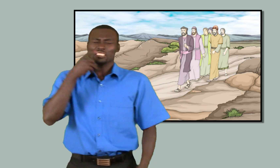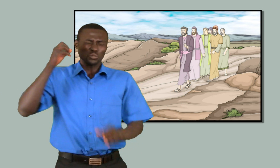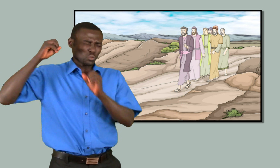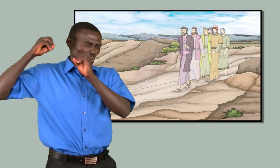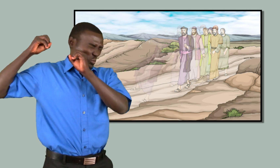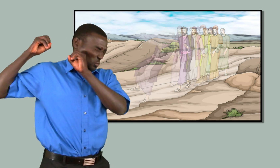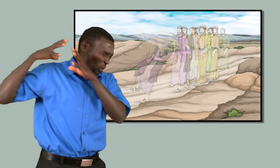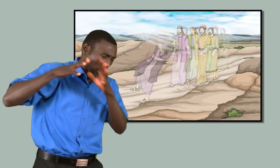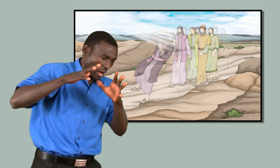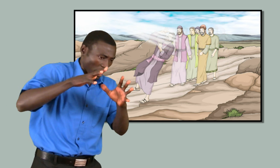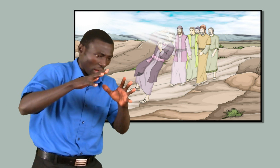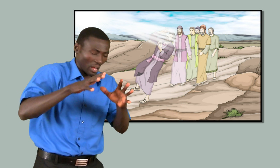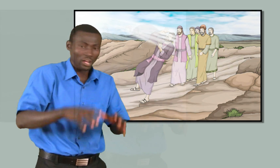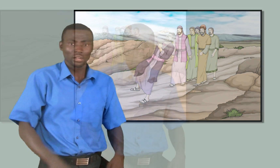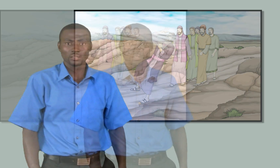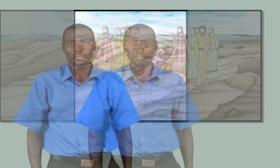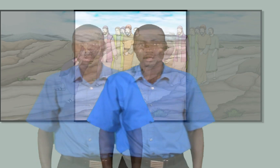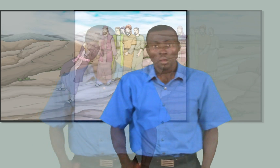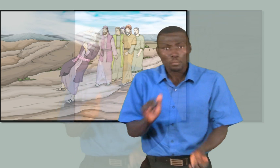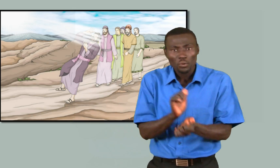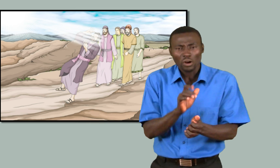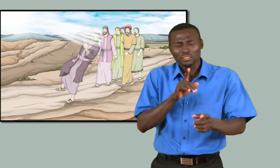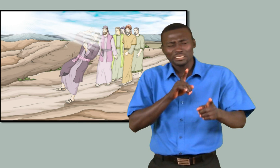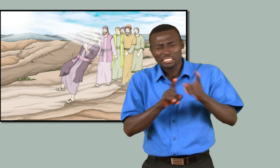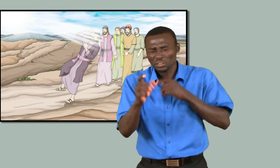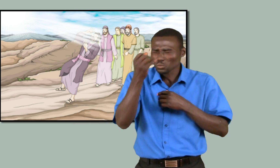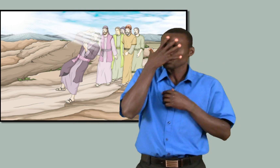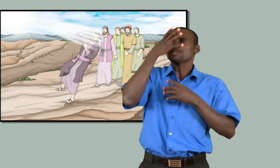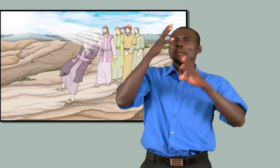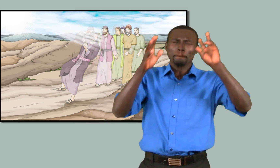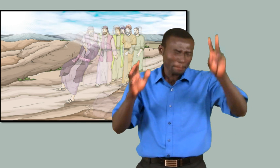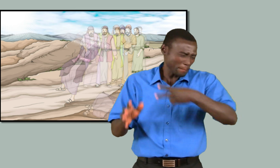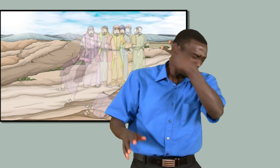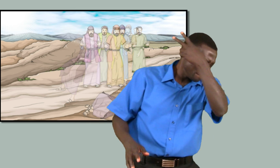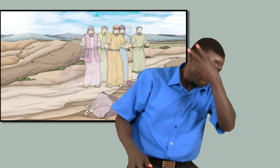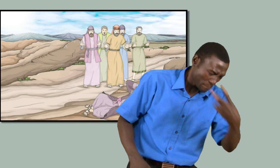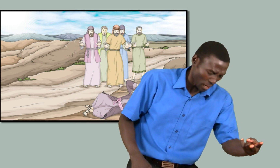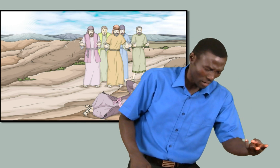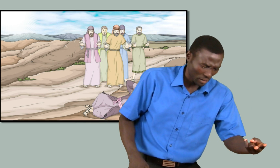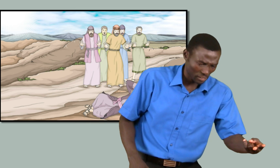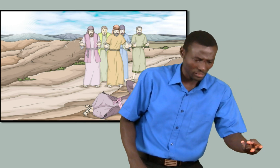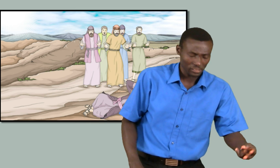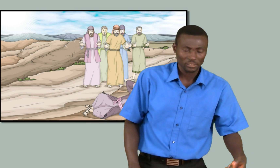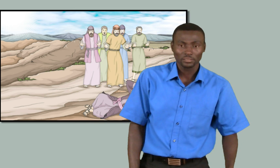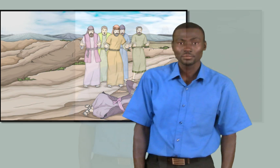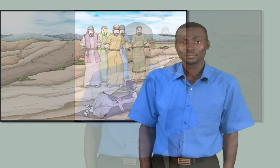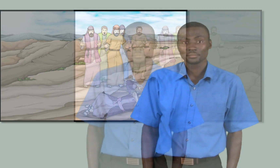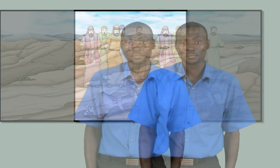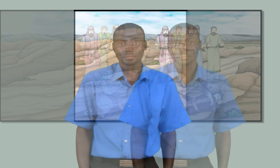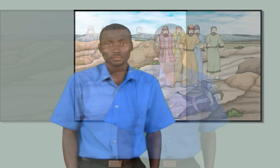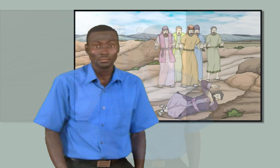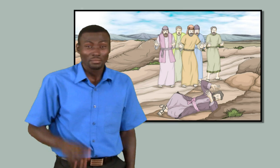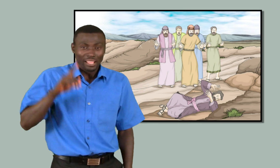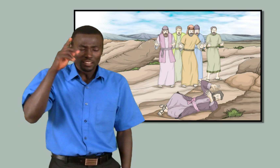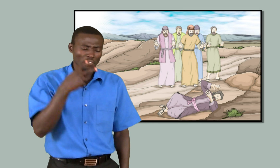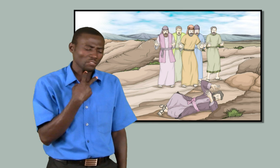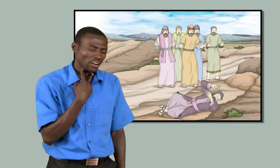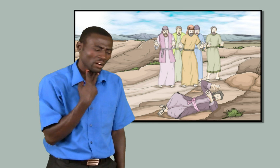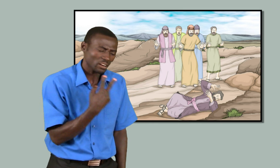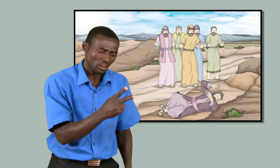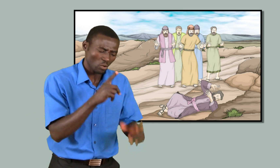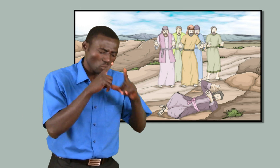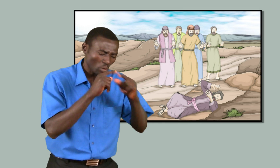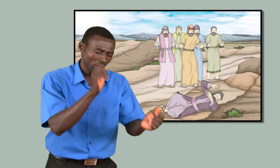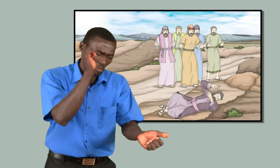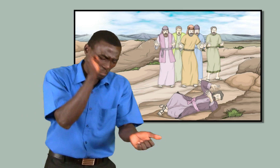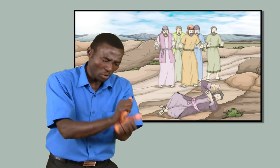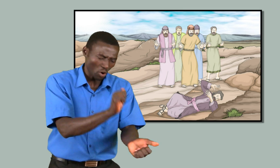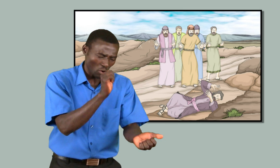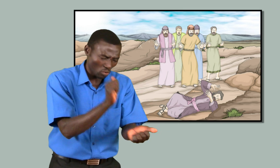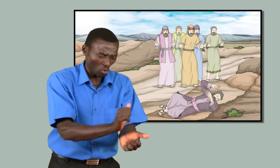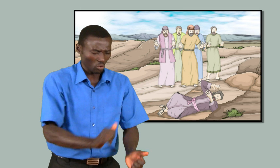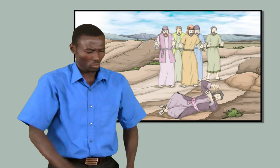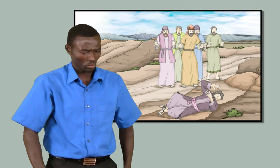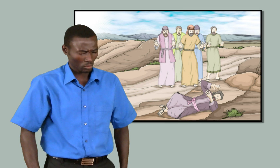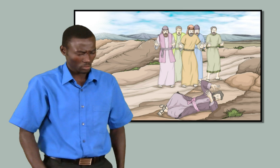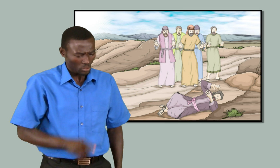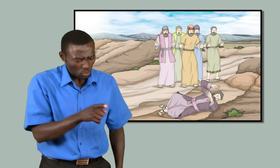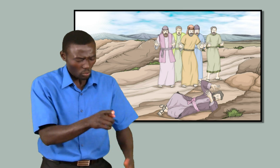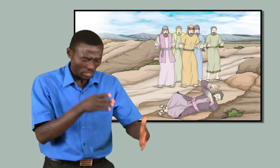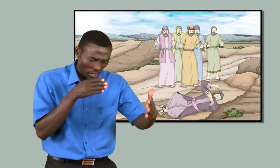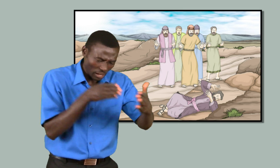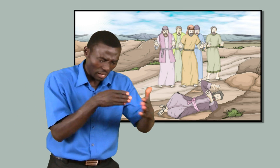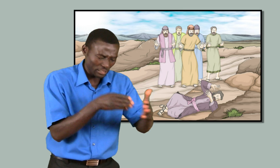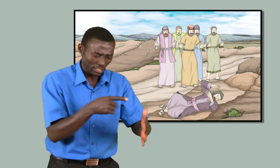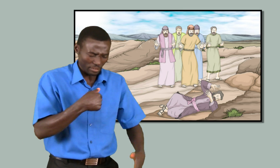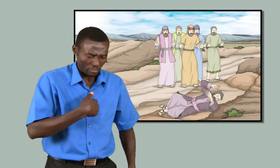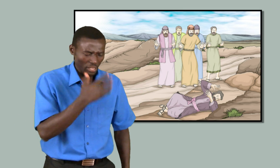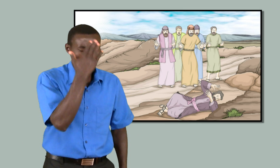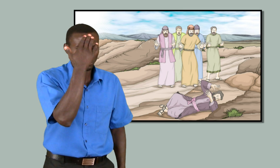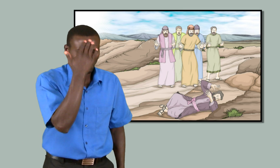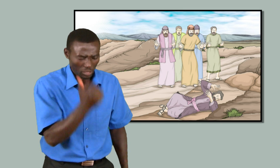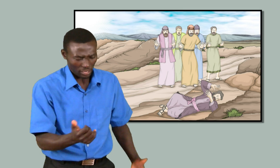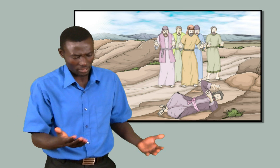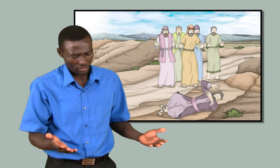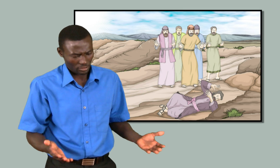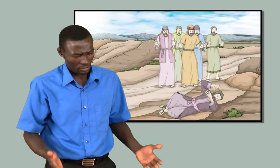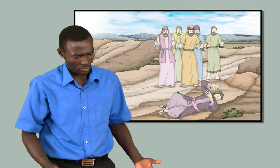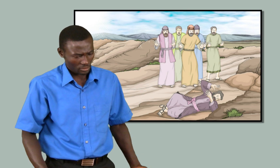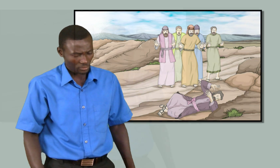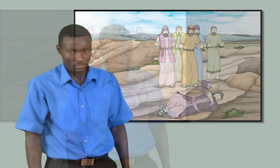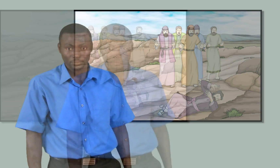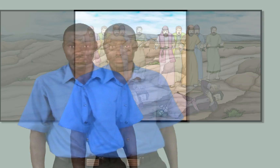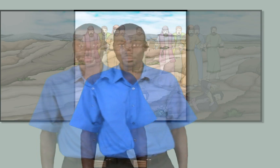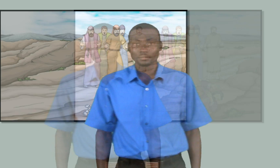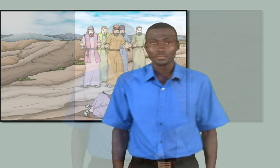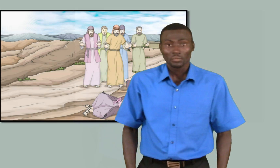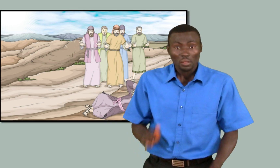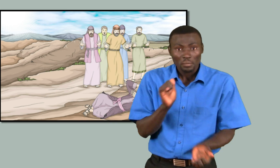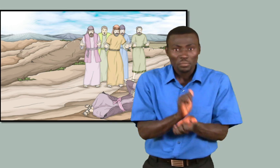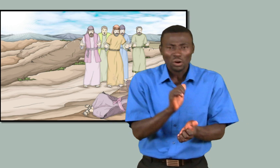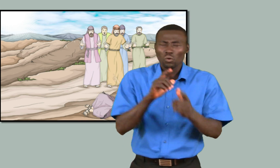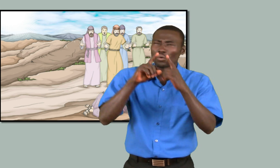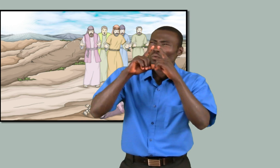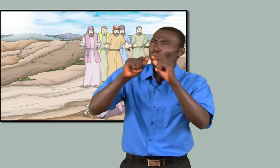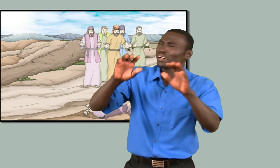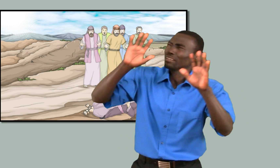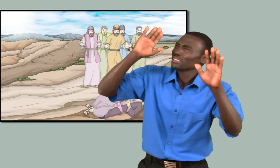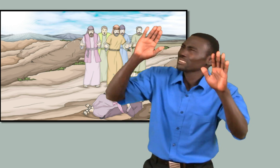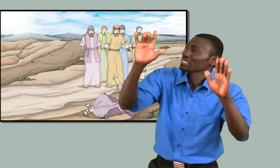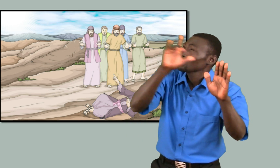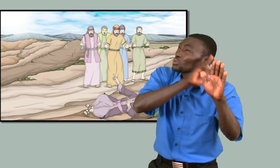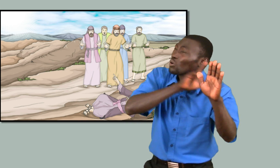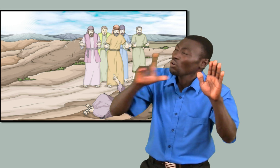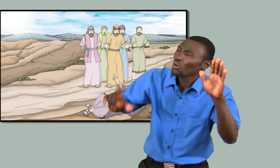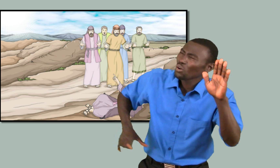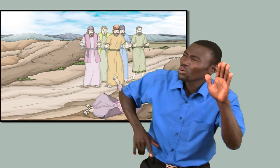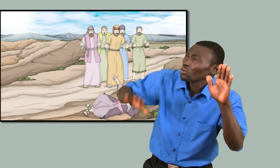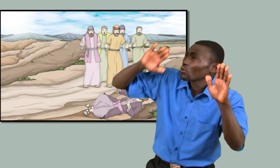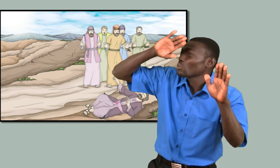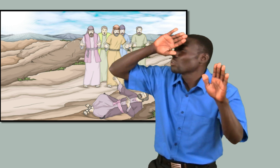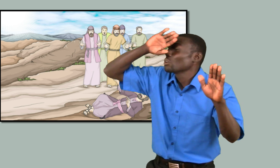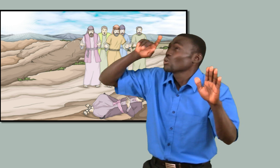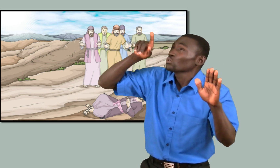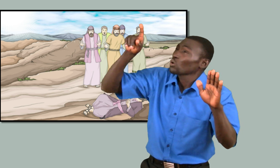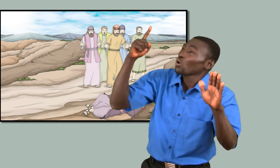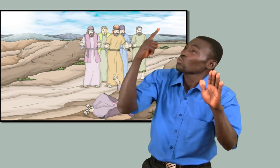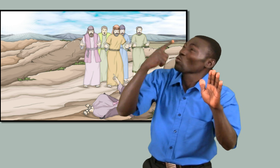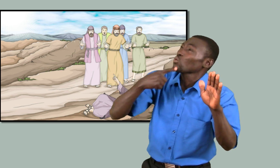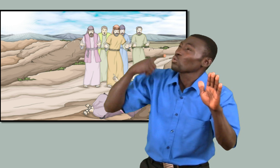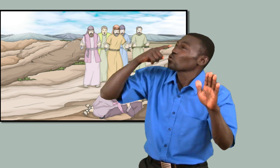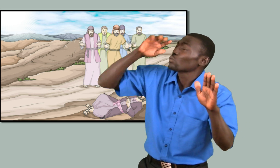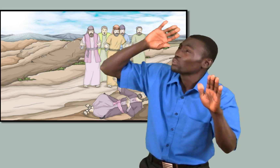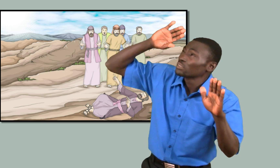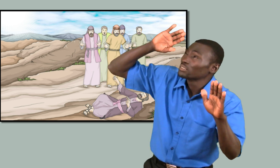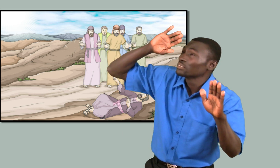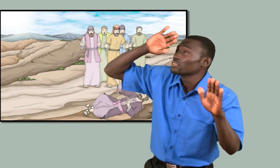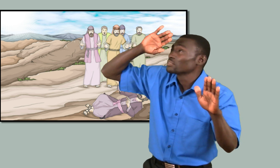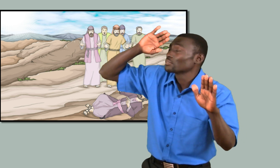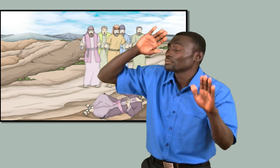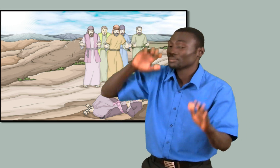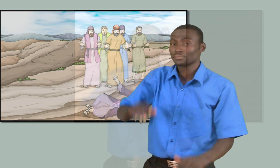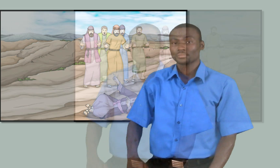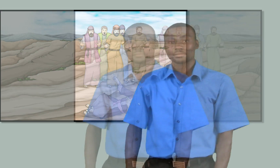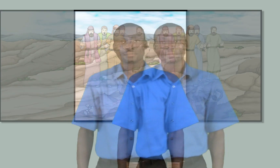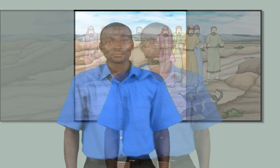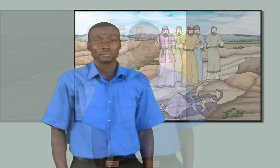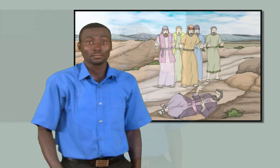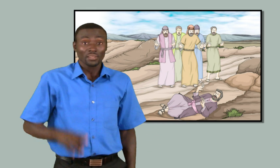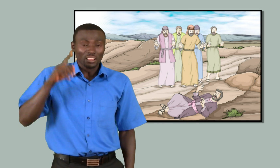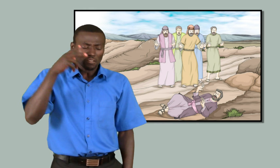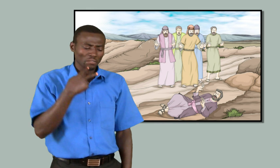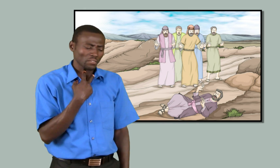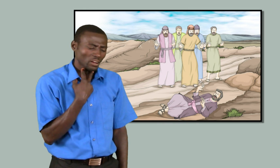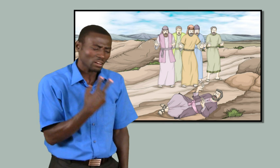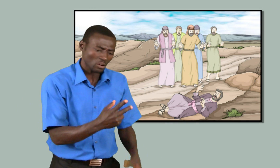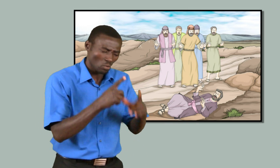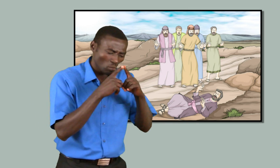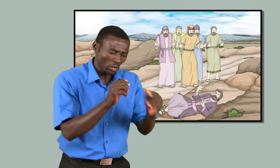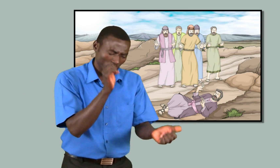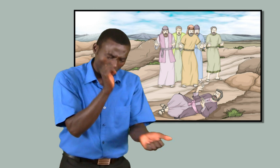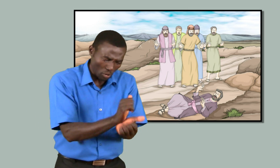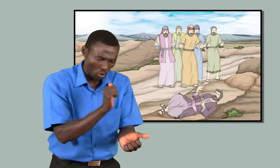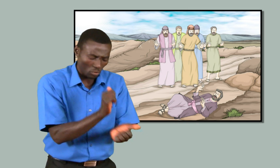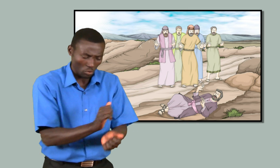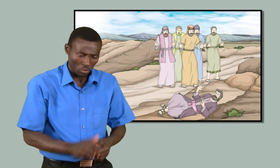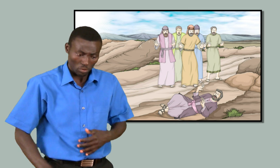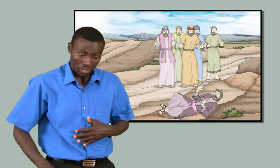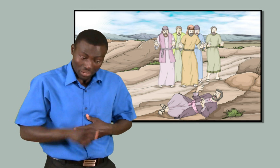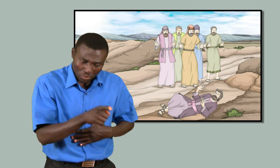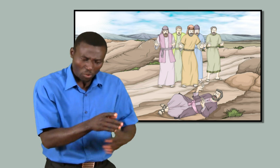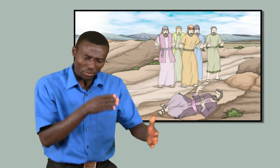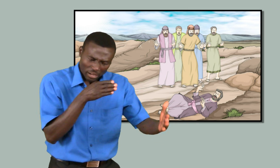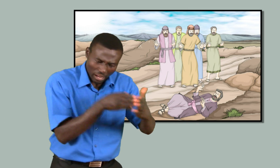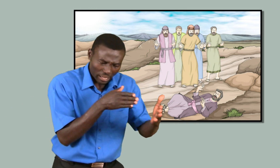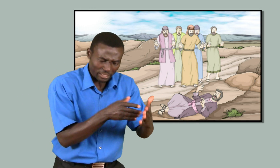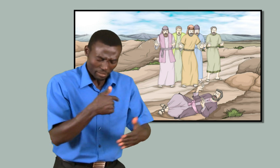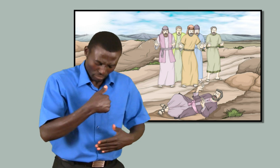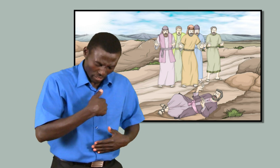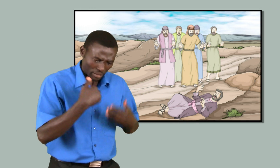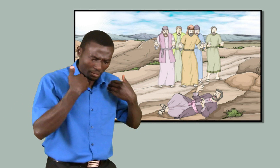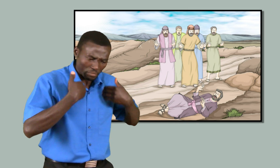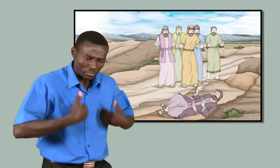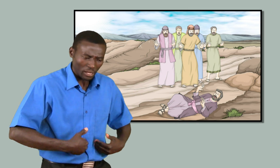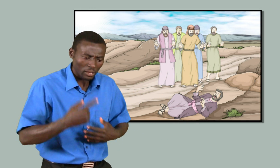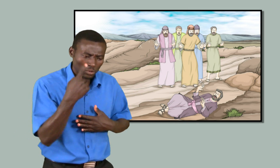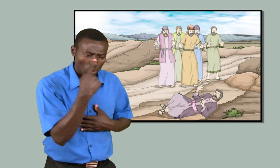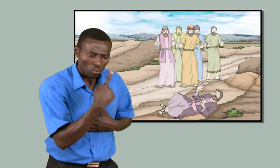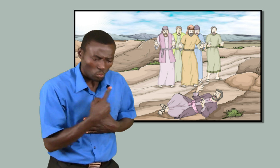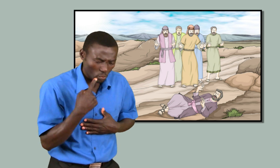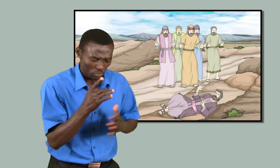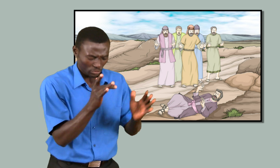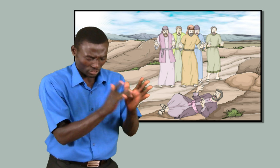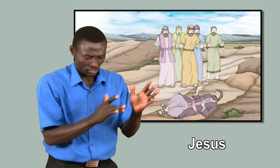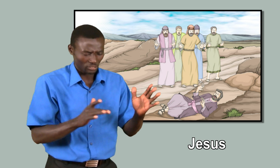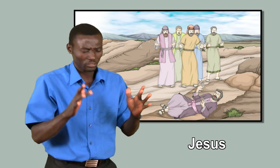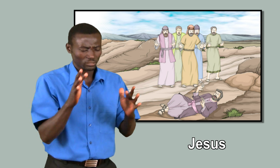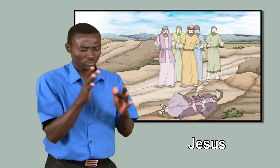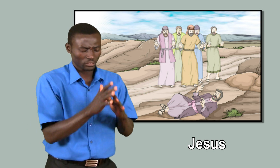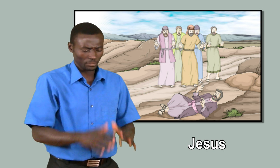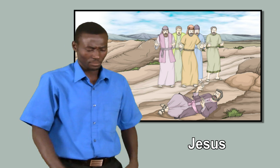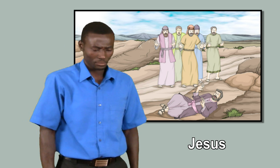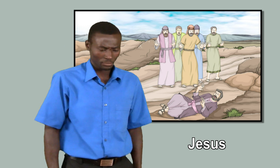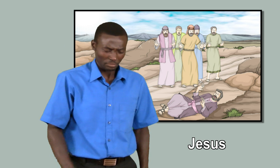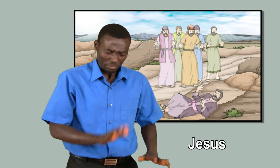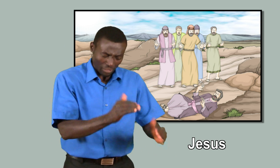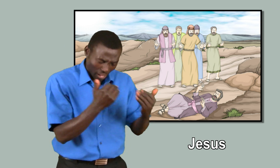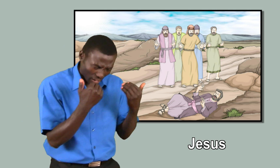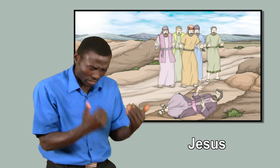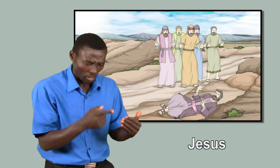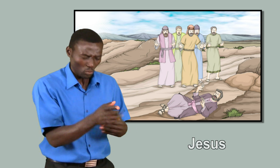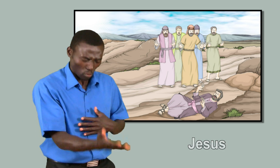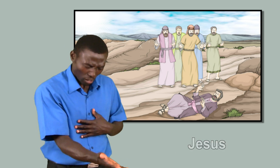He fell to the ground and heard a voice say to him, “Saul, Saul, why do you persecute Me?” “Who are You, Lord?”